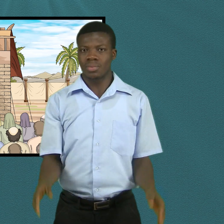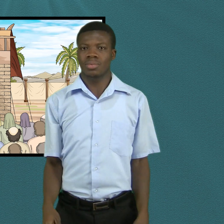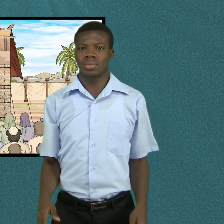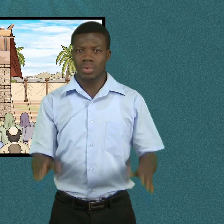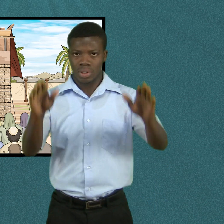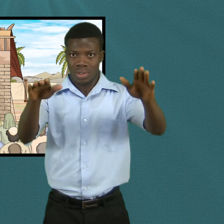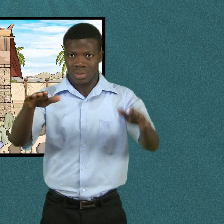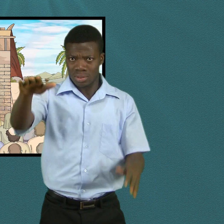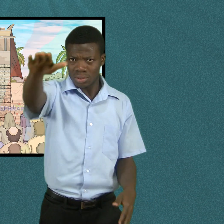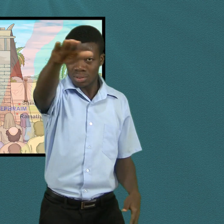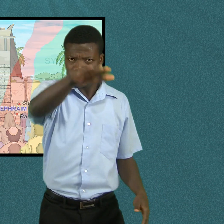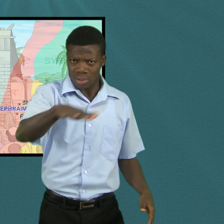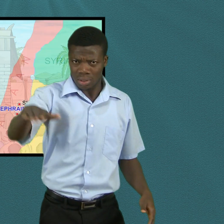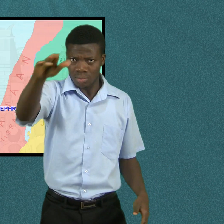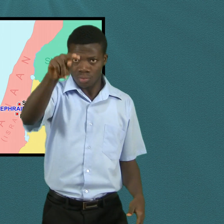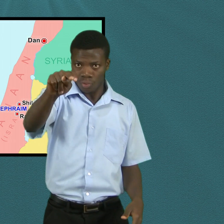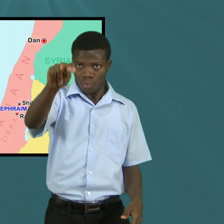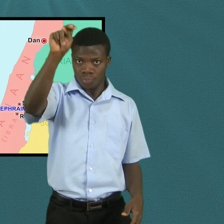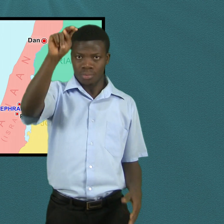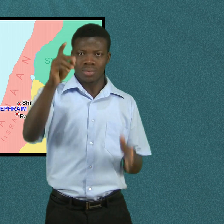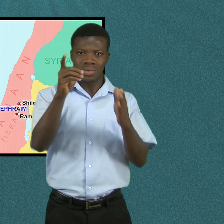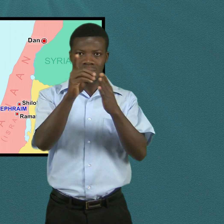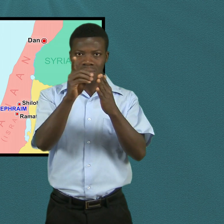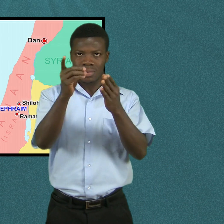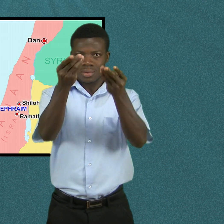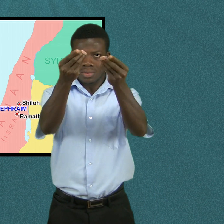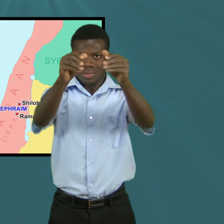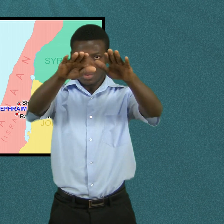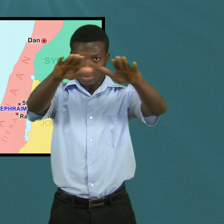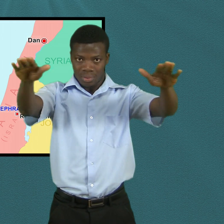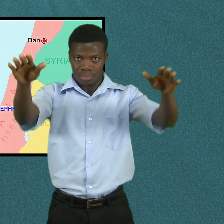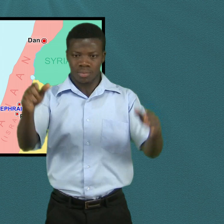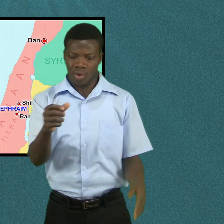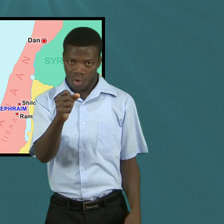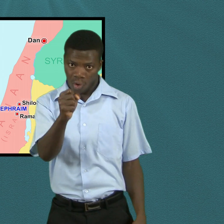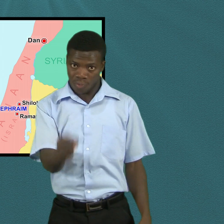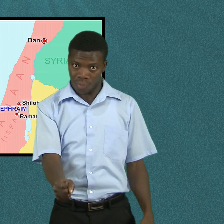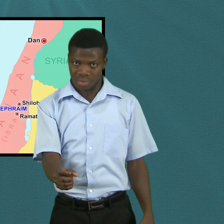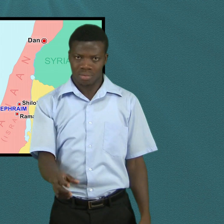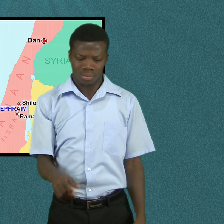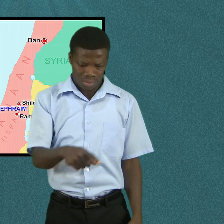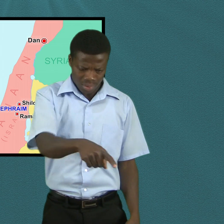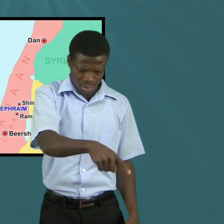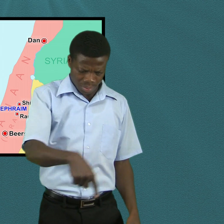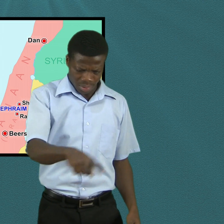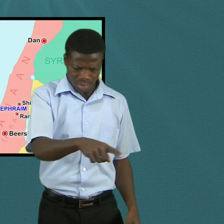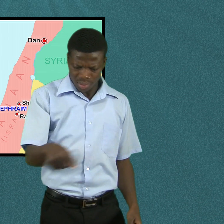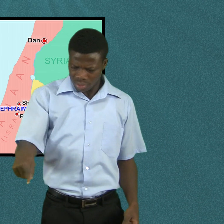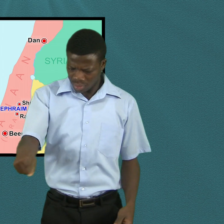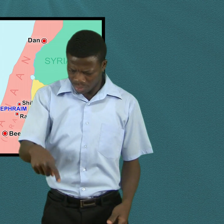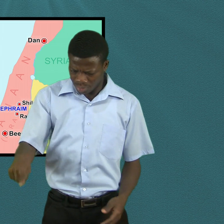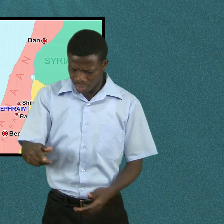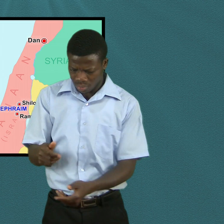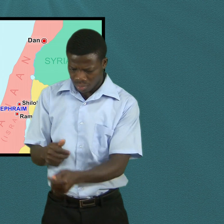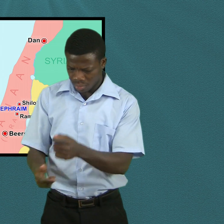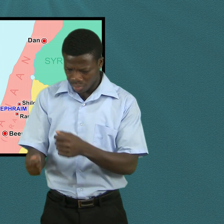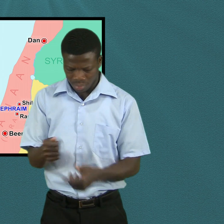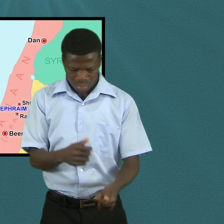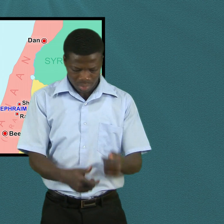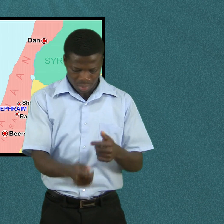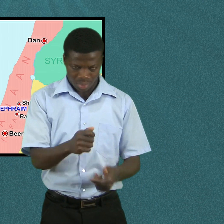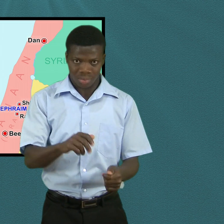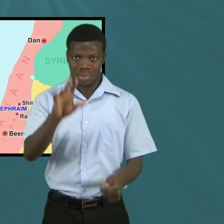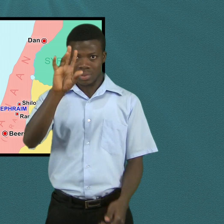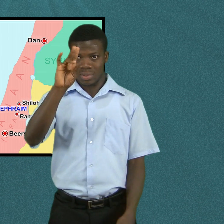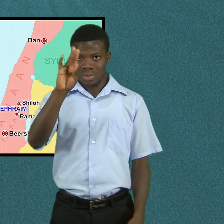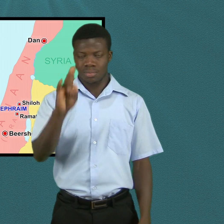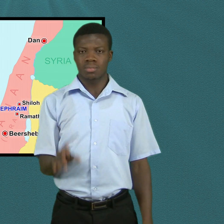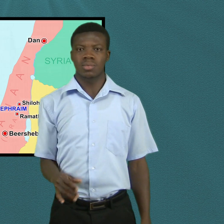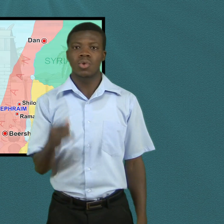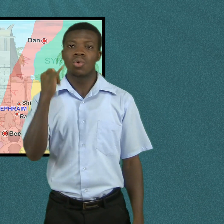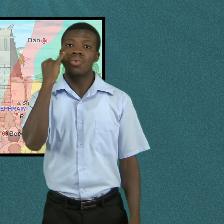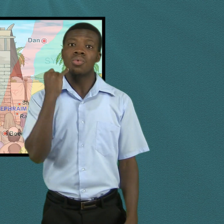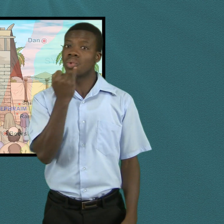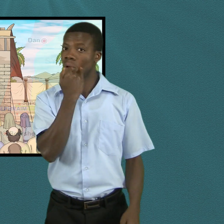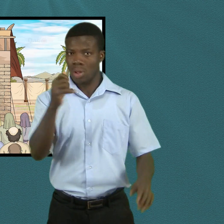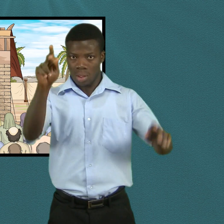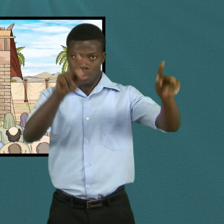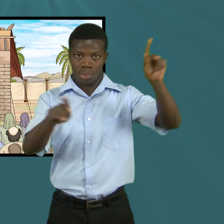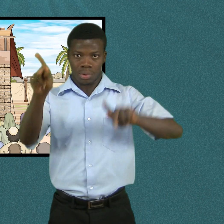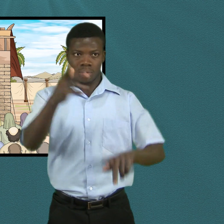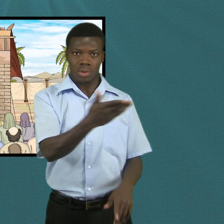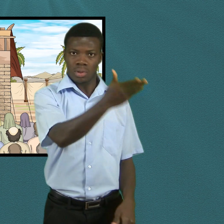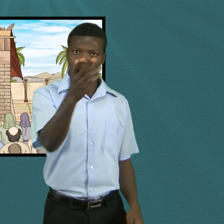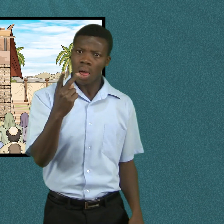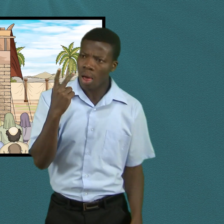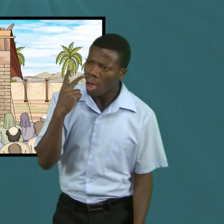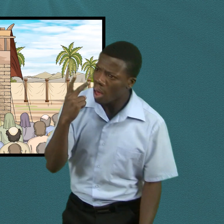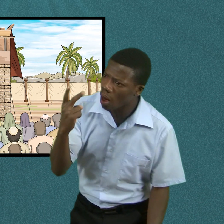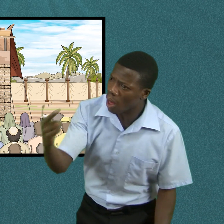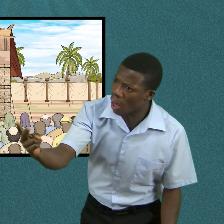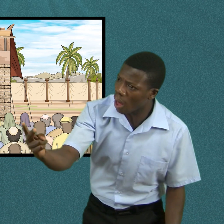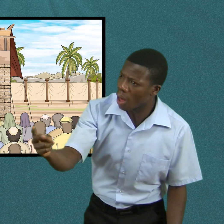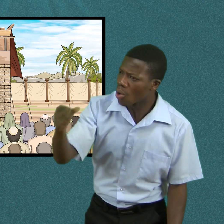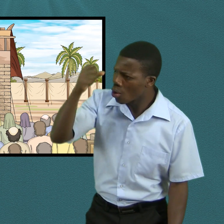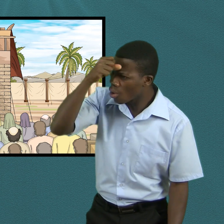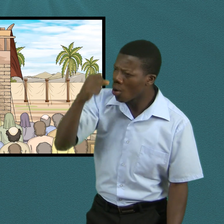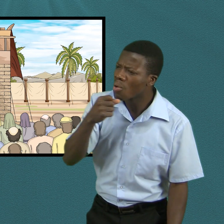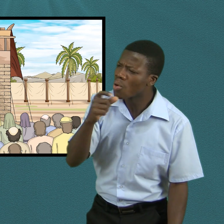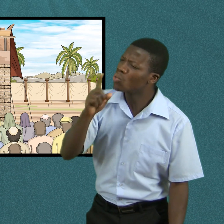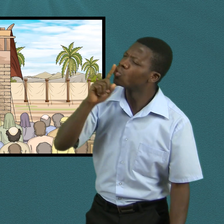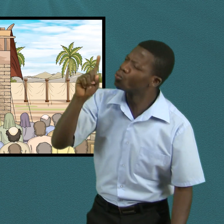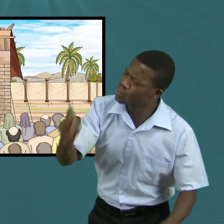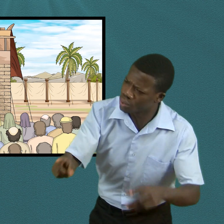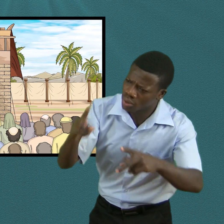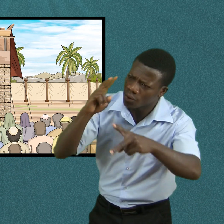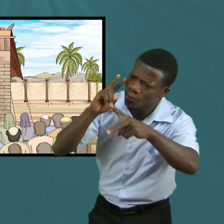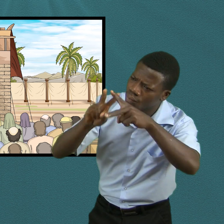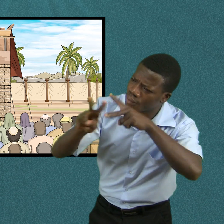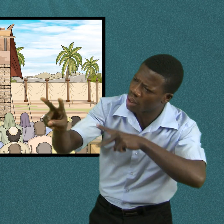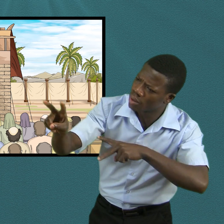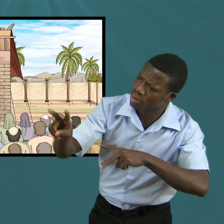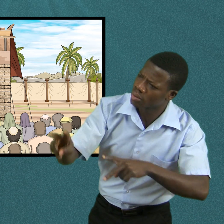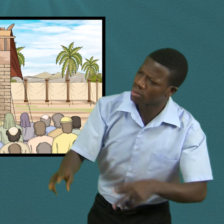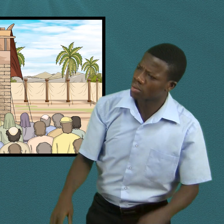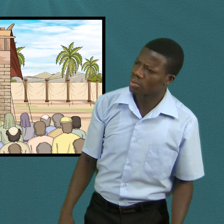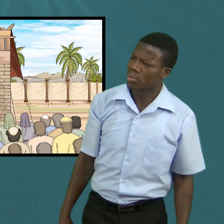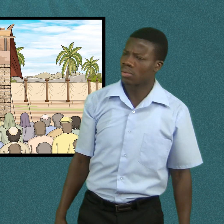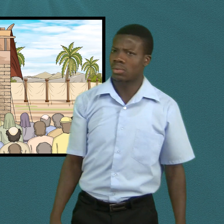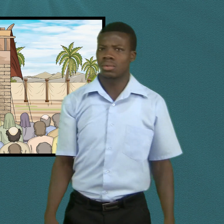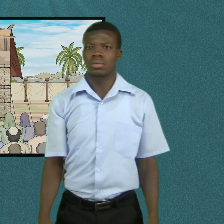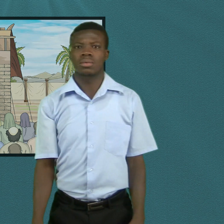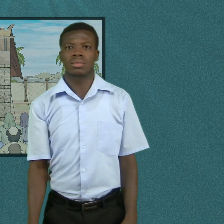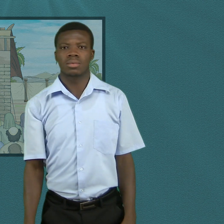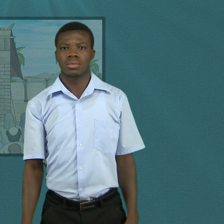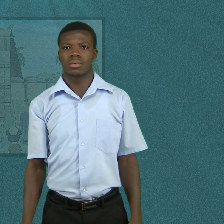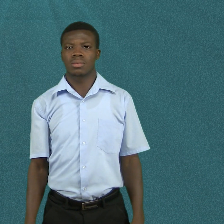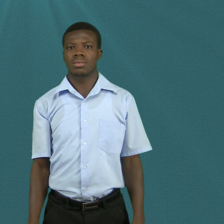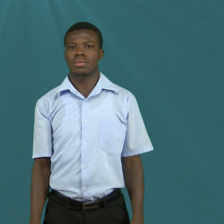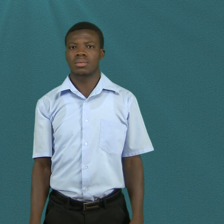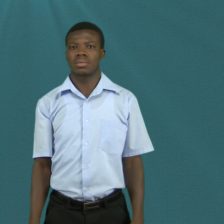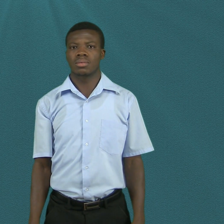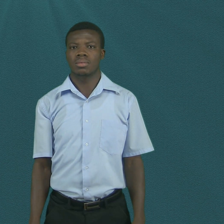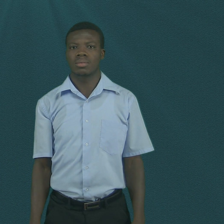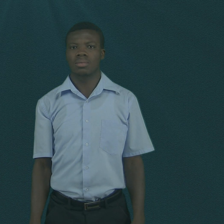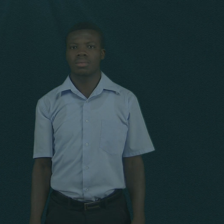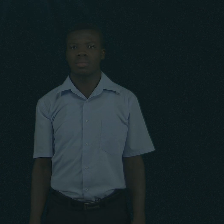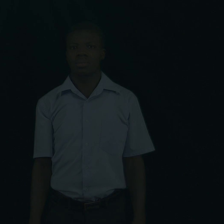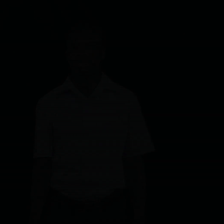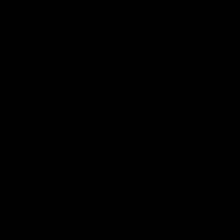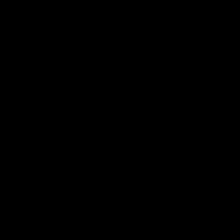So all Israel from Dan to Beersheba knew that Samuel was confirmed as a prophet of the LORD. And the LORD continued to appear at Shiloh, because there He revealed Himself to Samuel by His word.